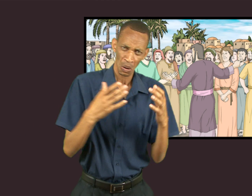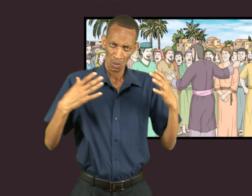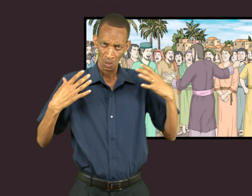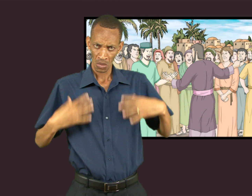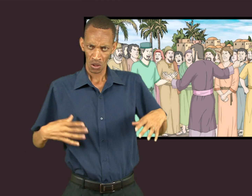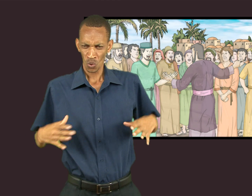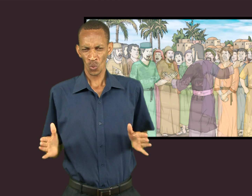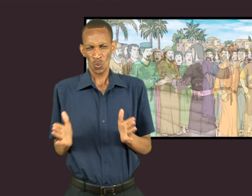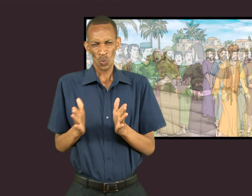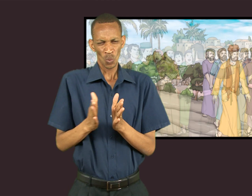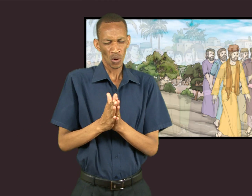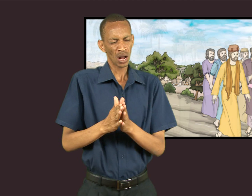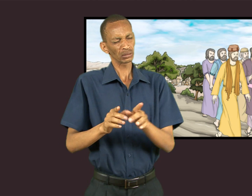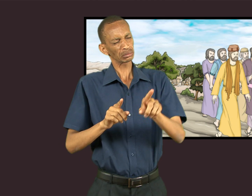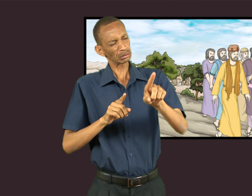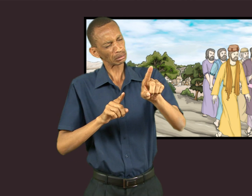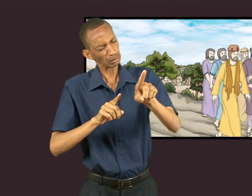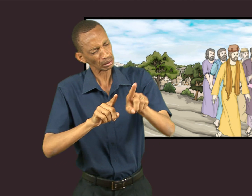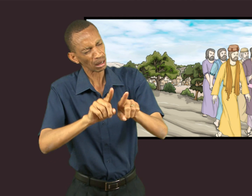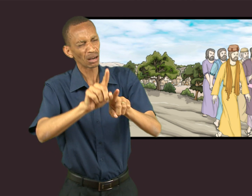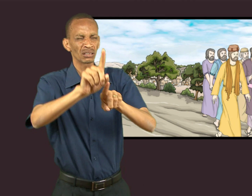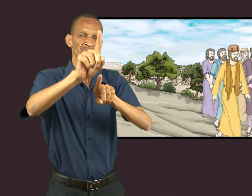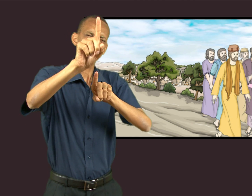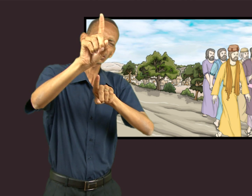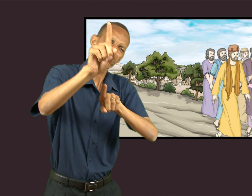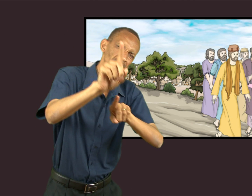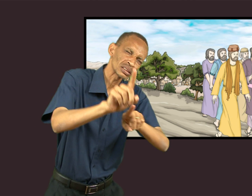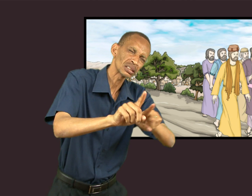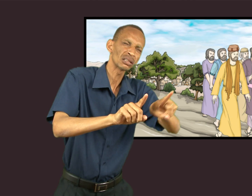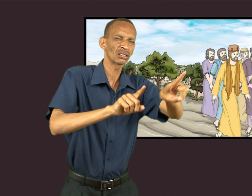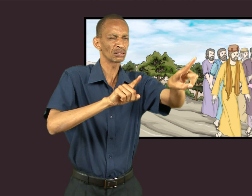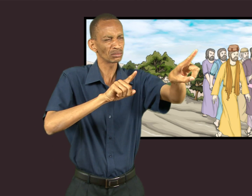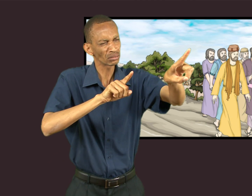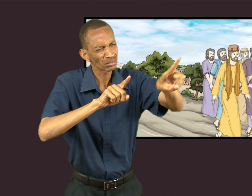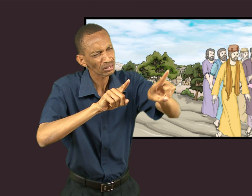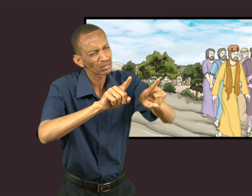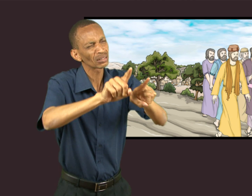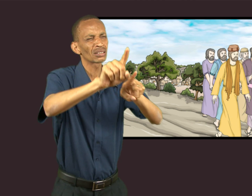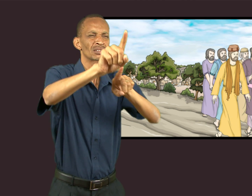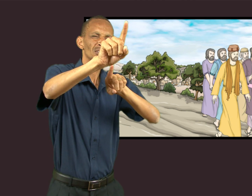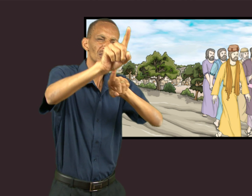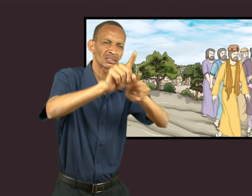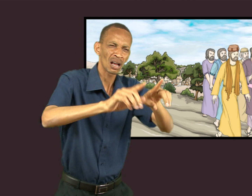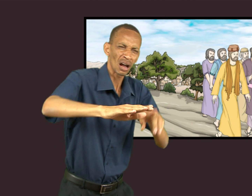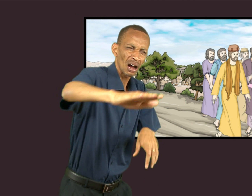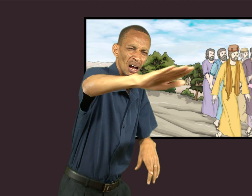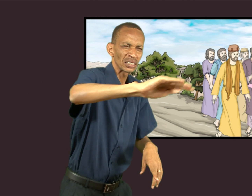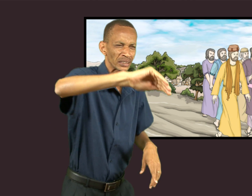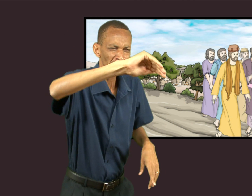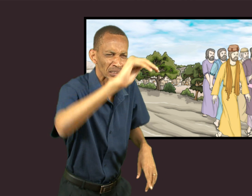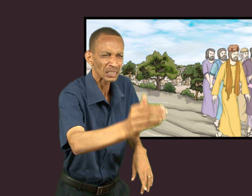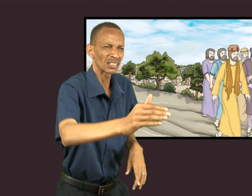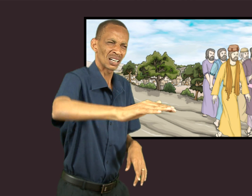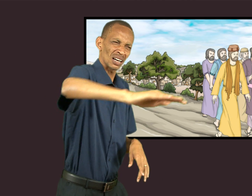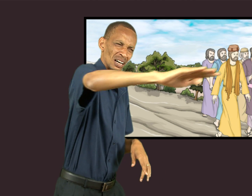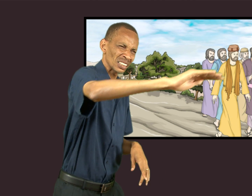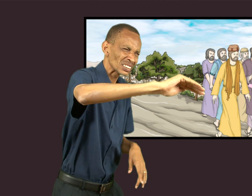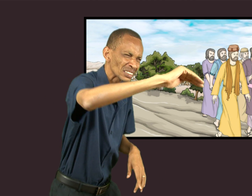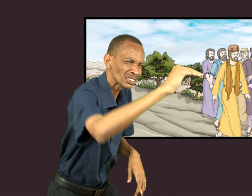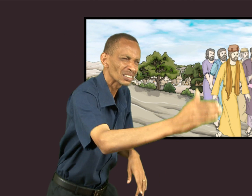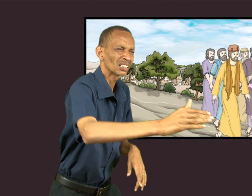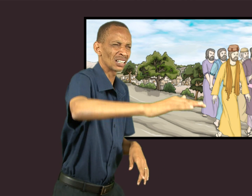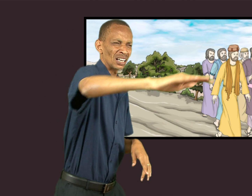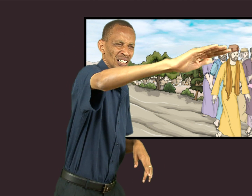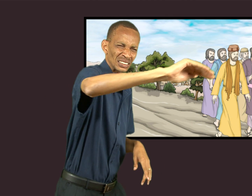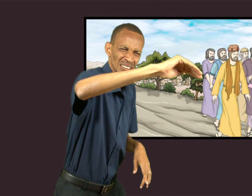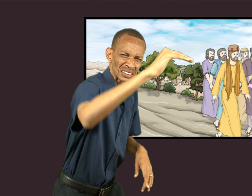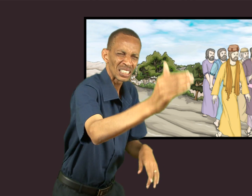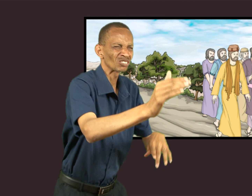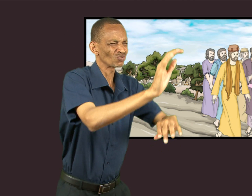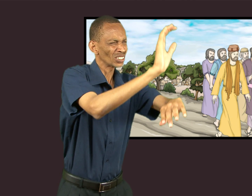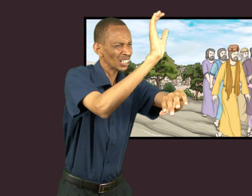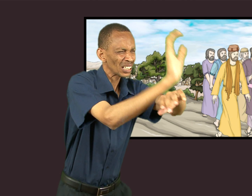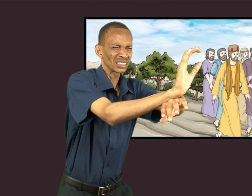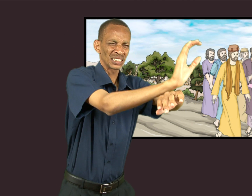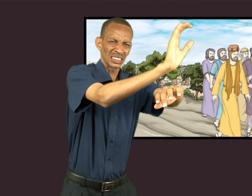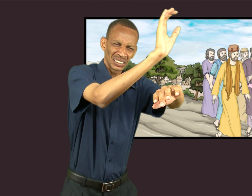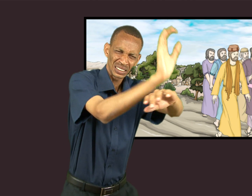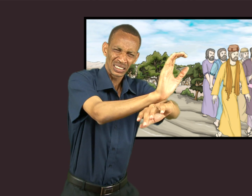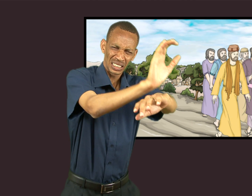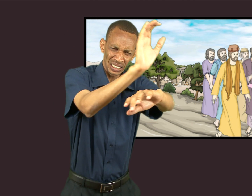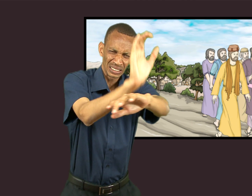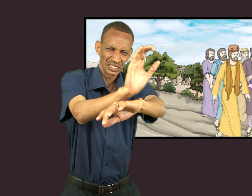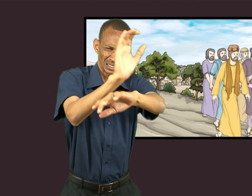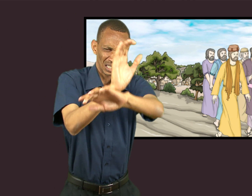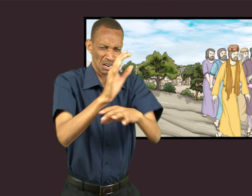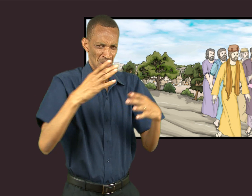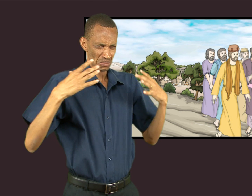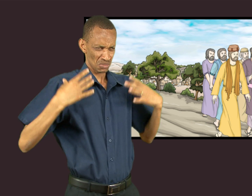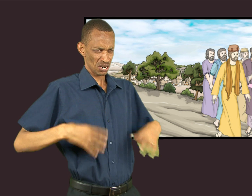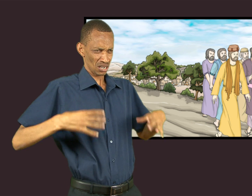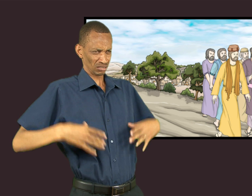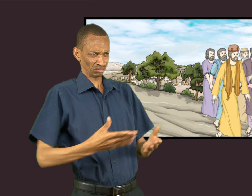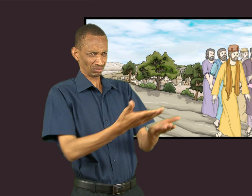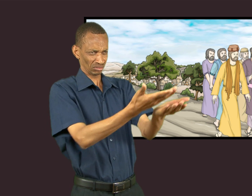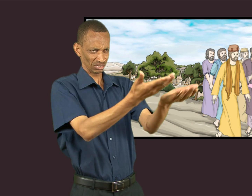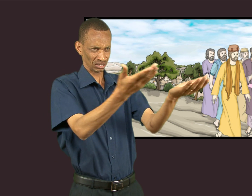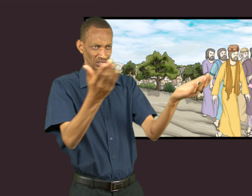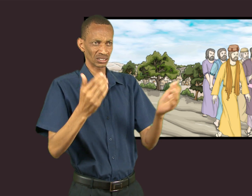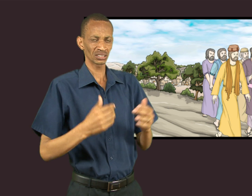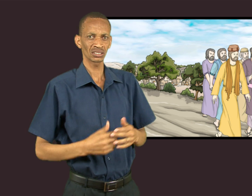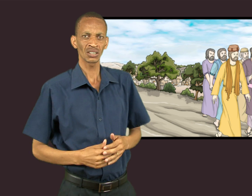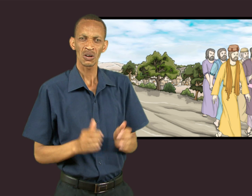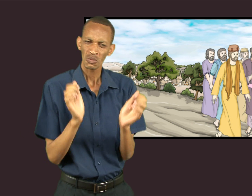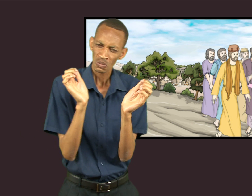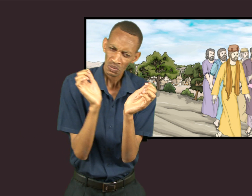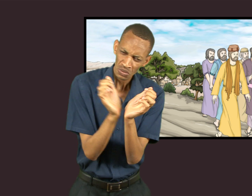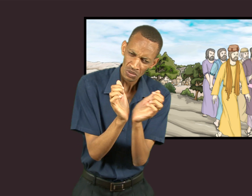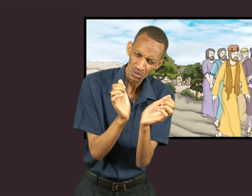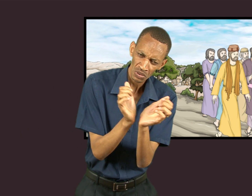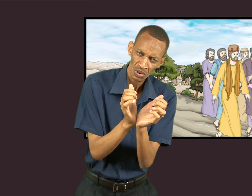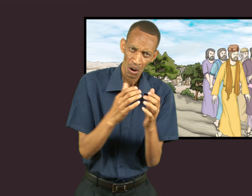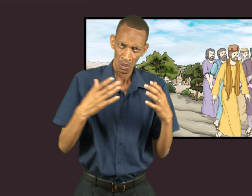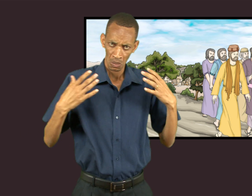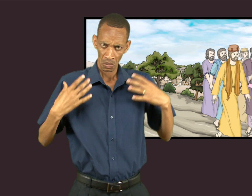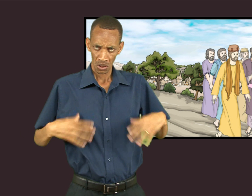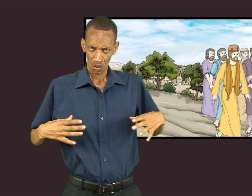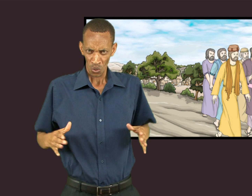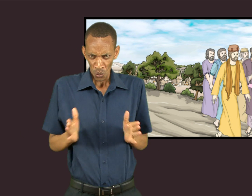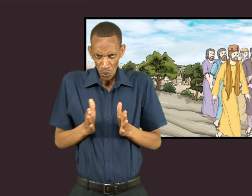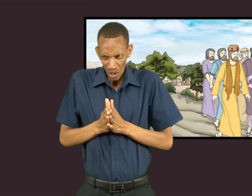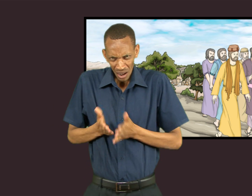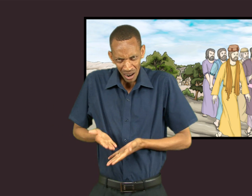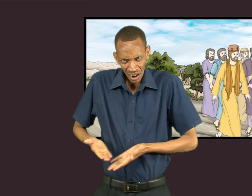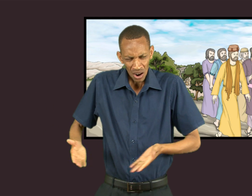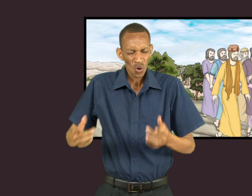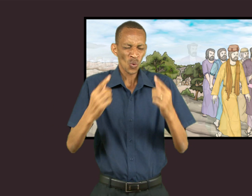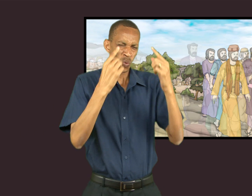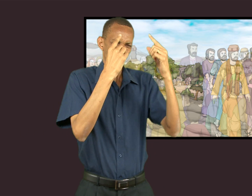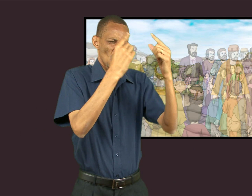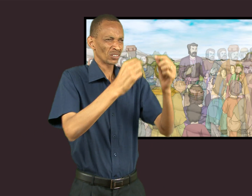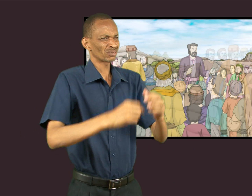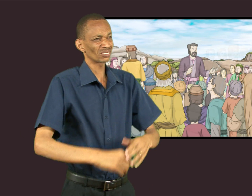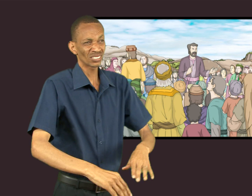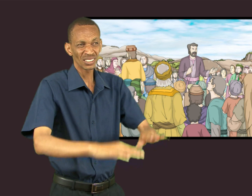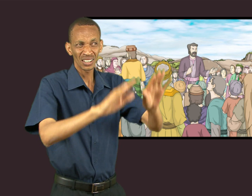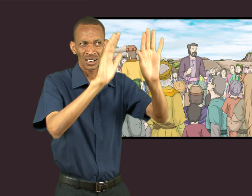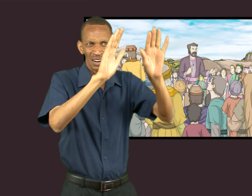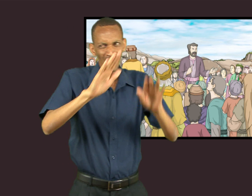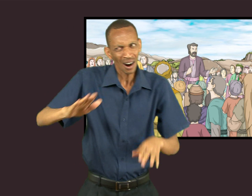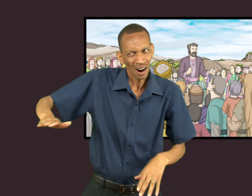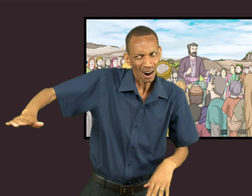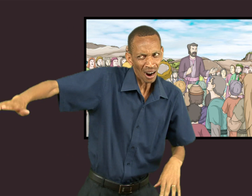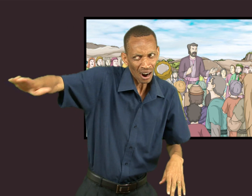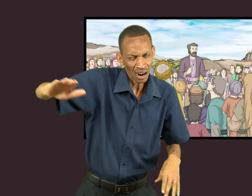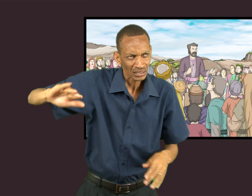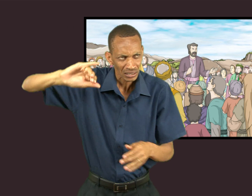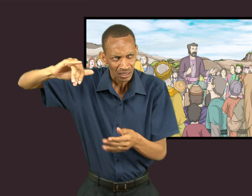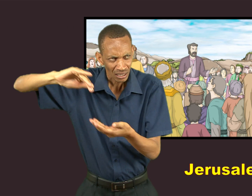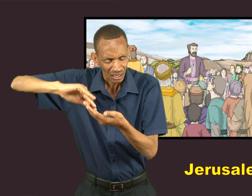Paul wanted Timothy to accompany him, so he took him and circumcised him on account of the Jews in that area, for they all knew that his father was a Greek.